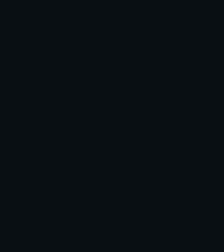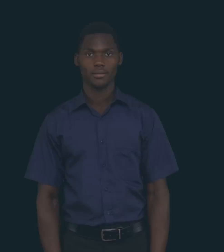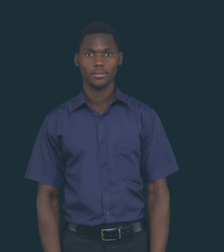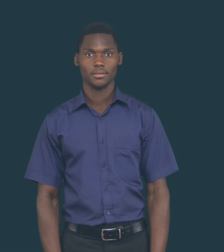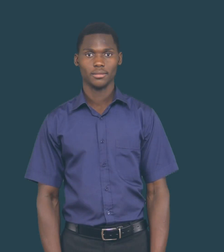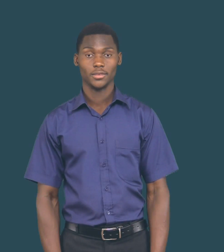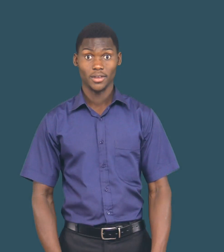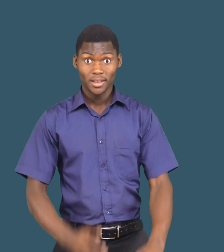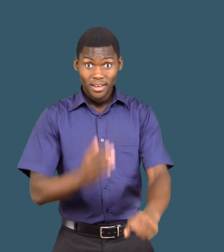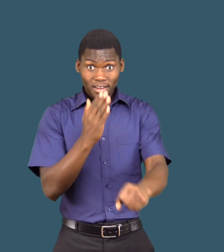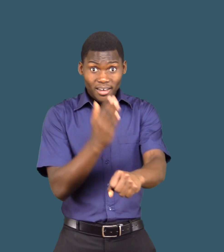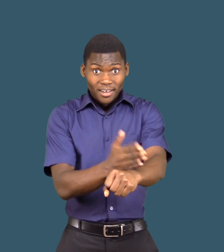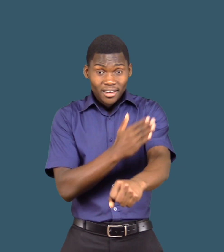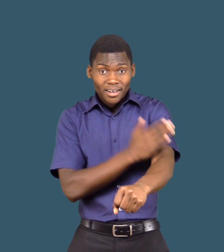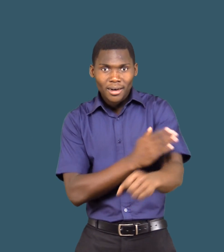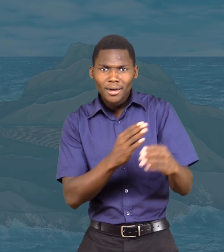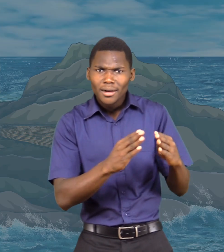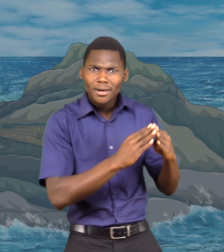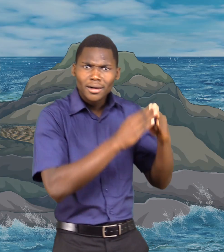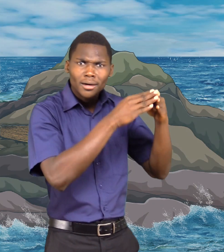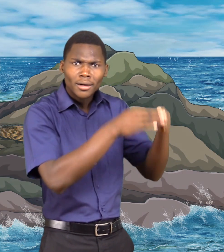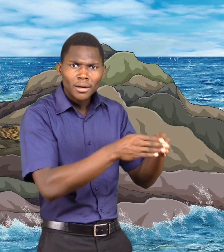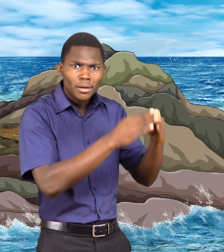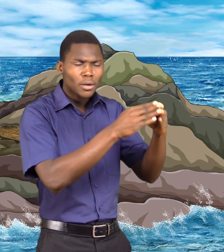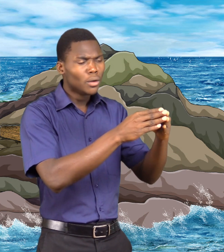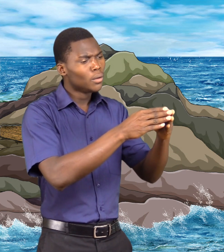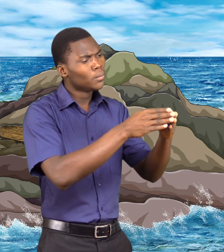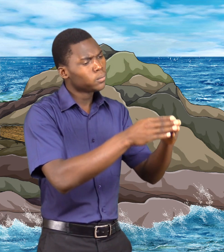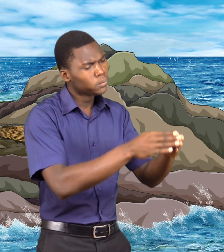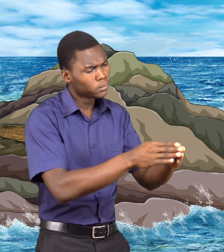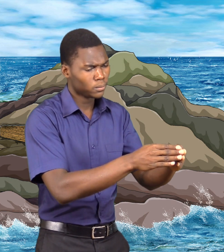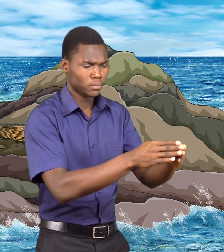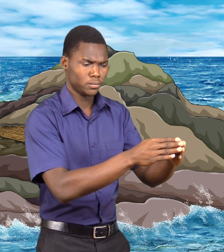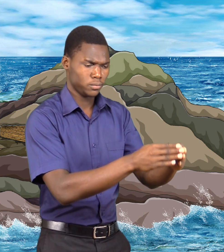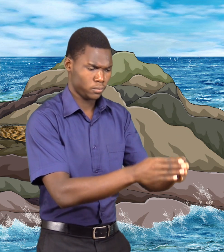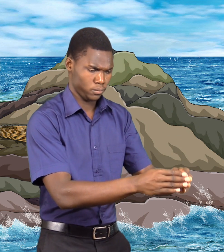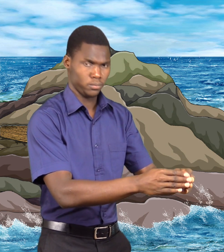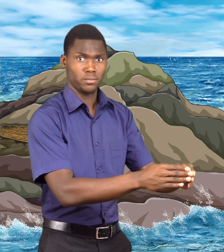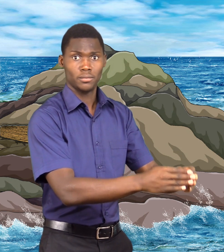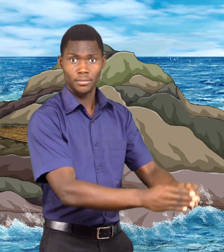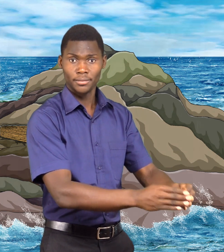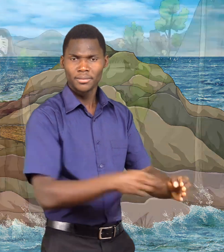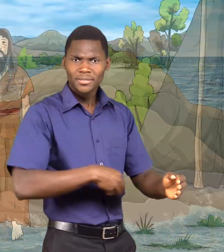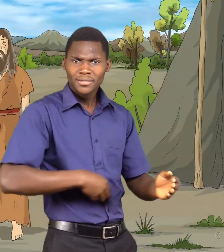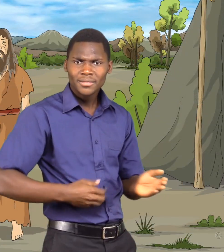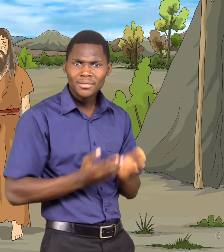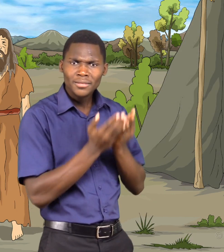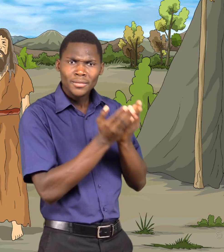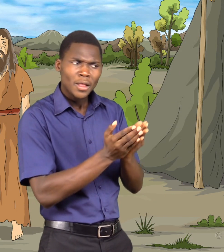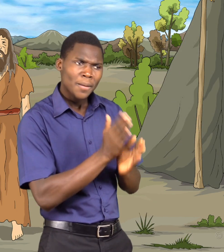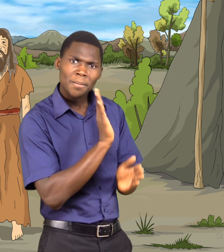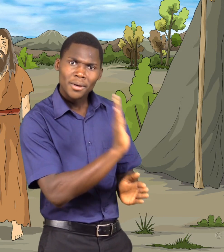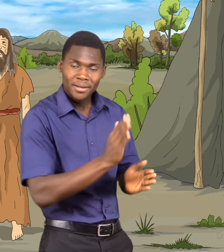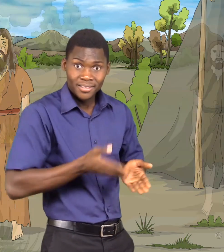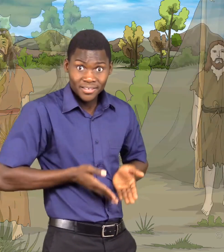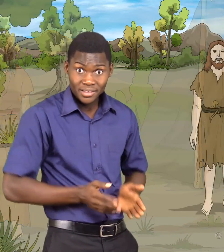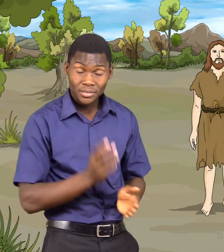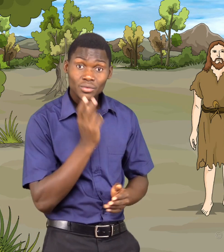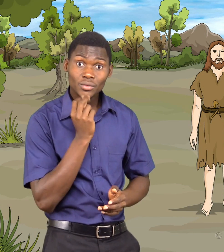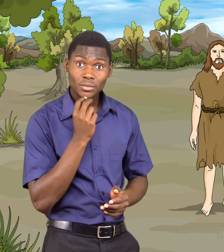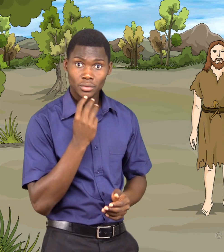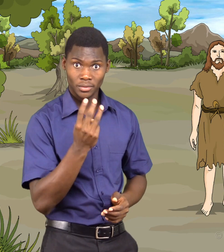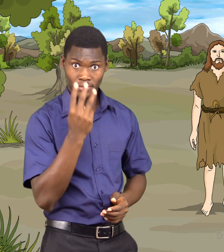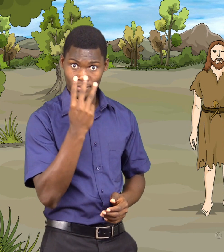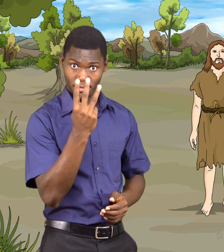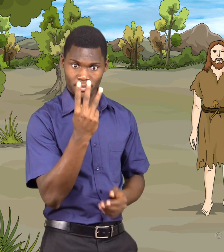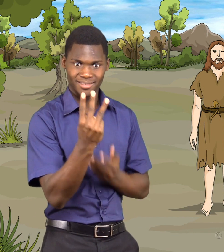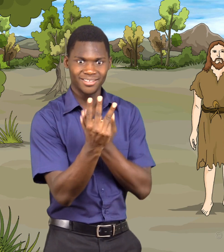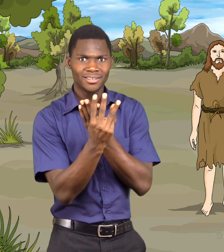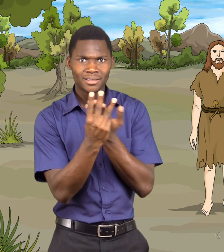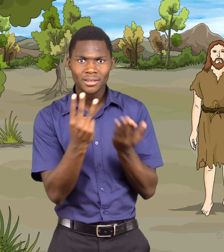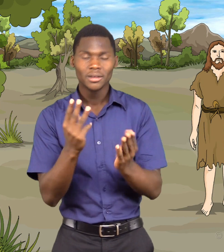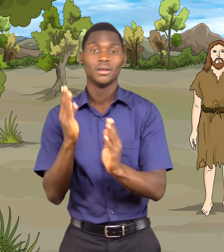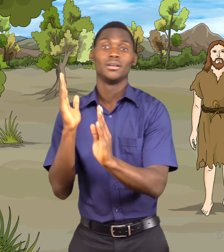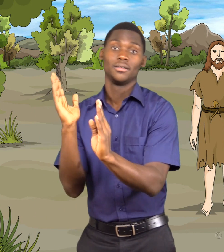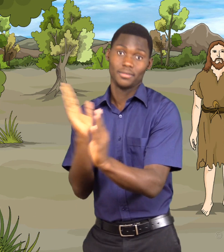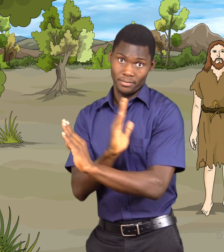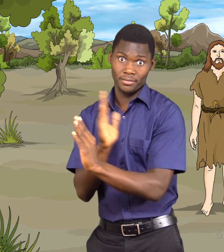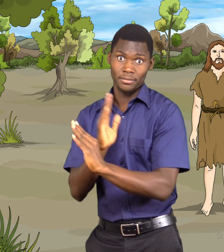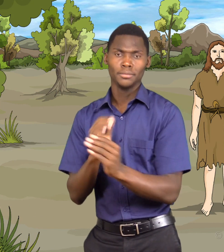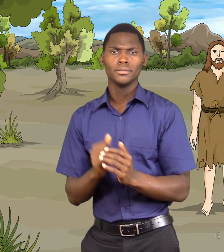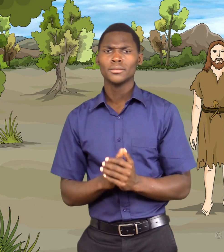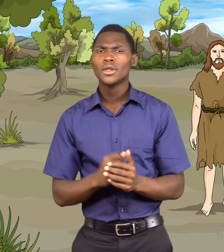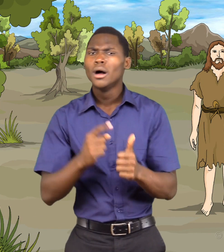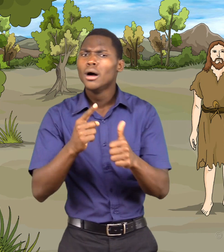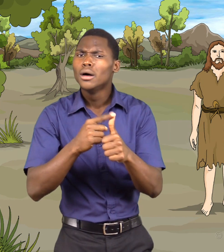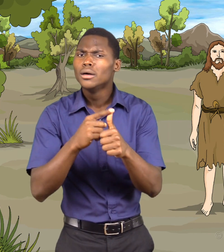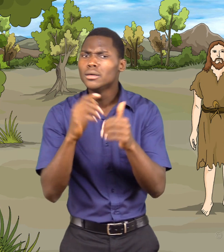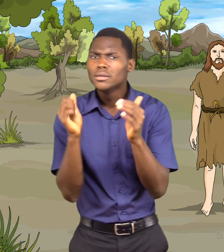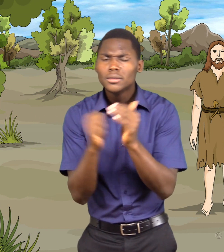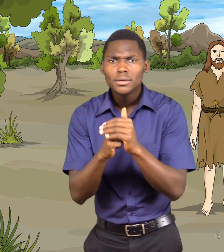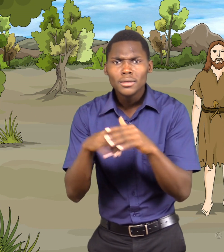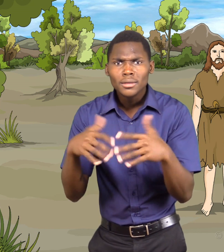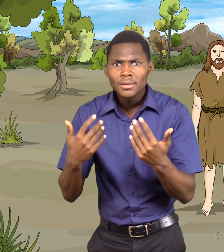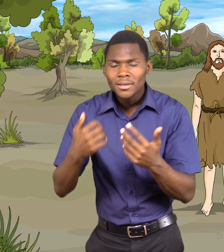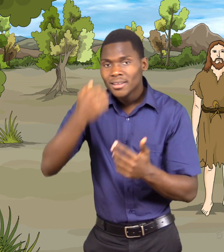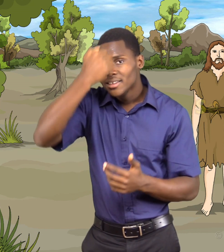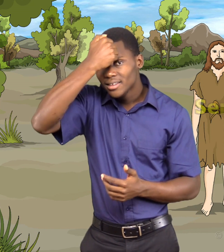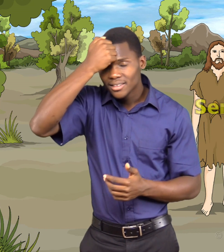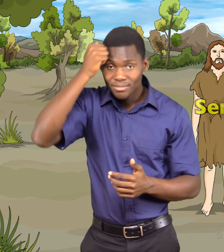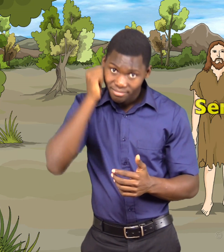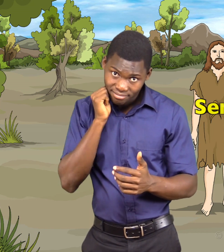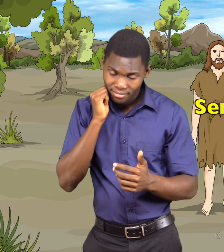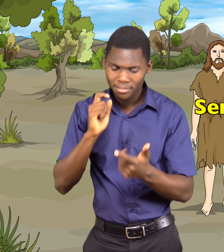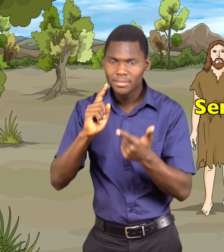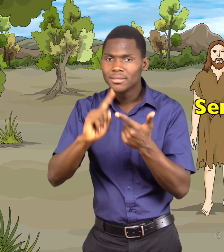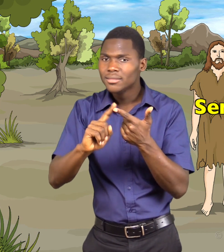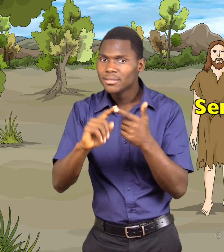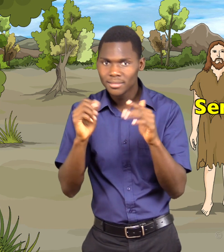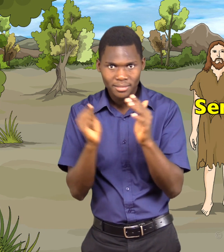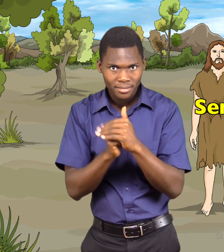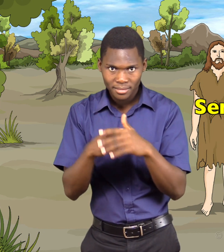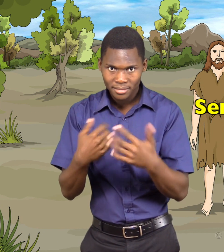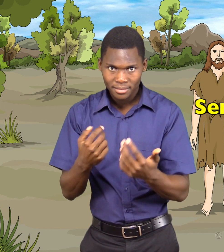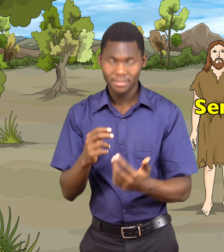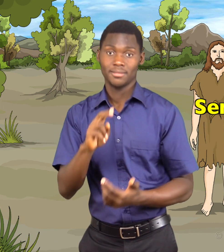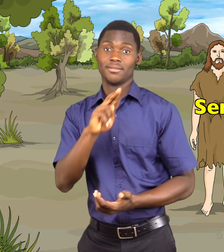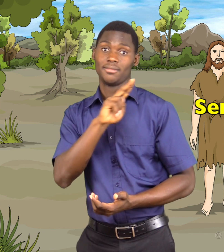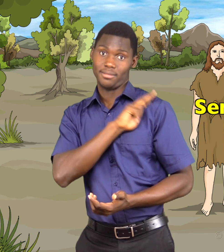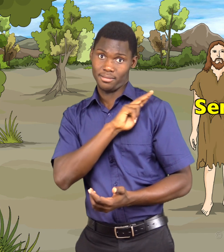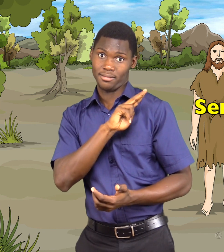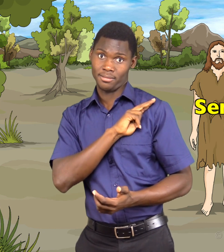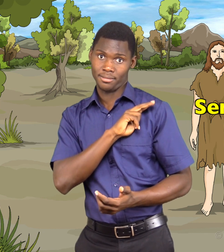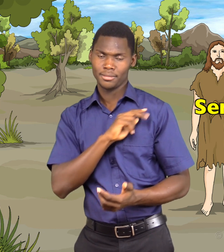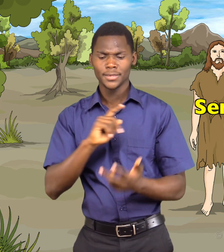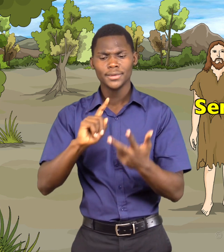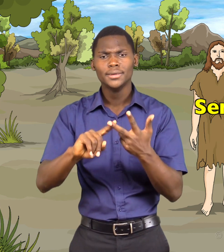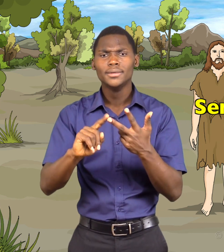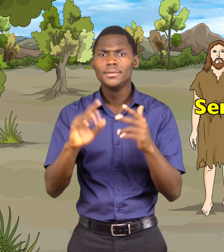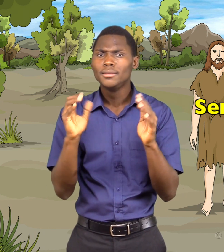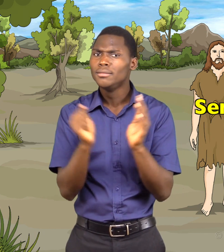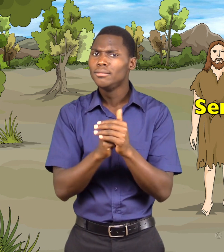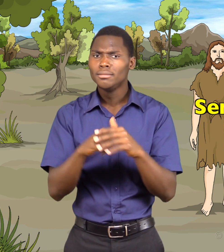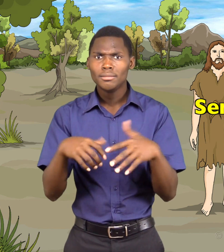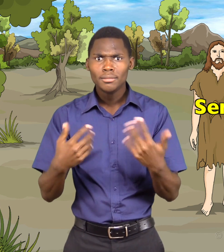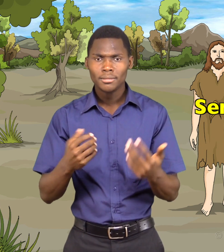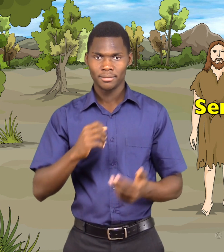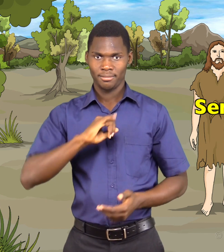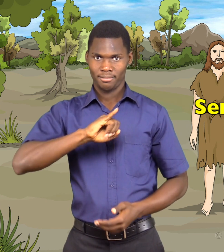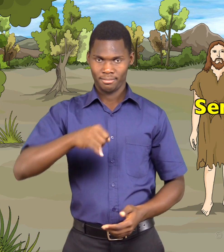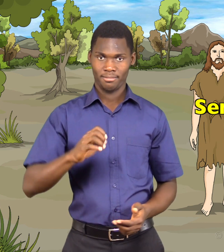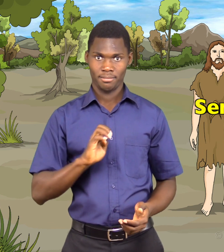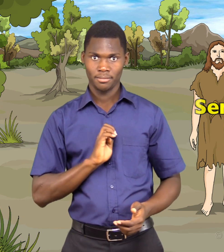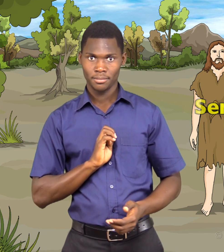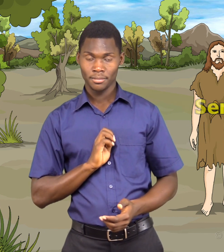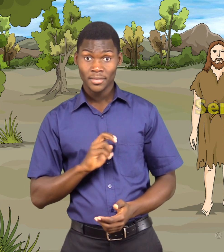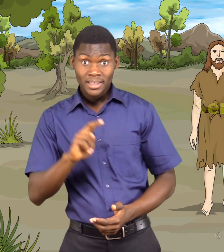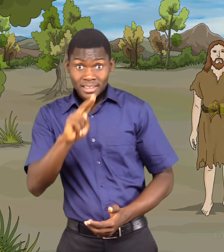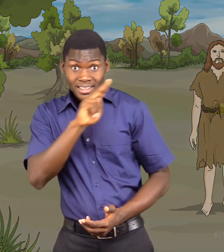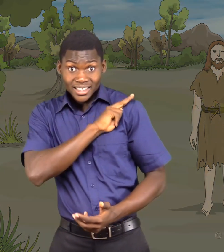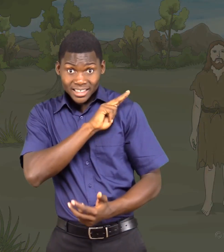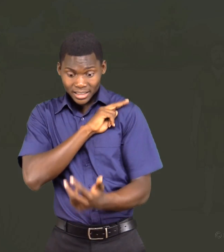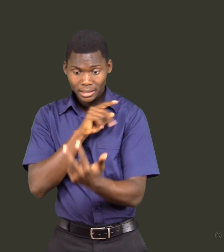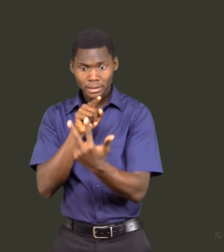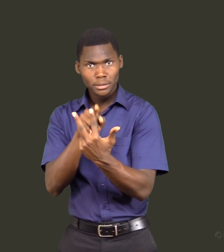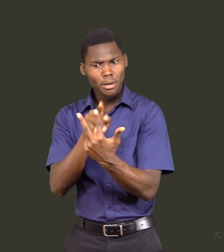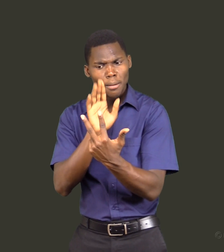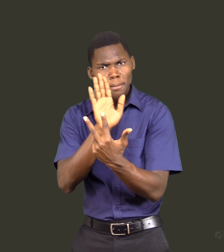The sons of Noah who came out of the ark were Shem, Ham, and Japheth.